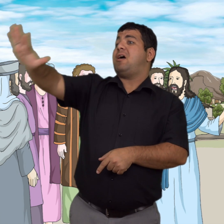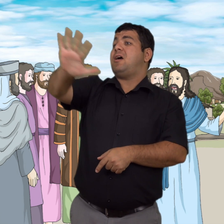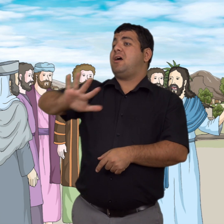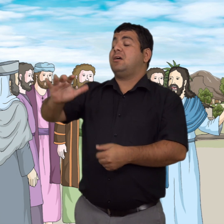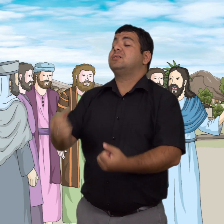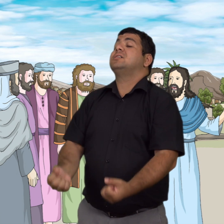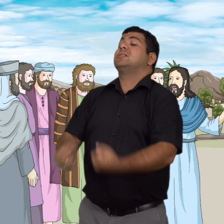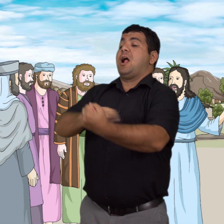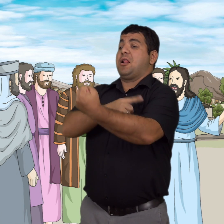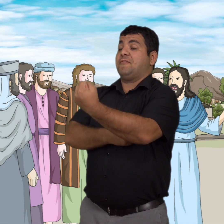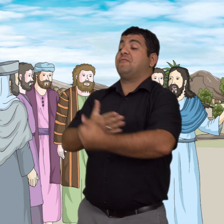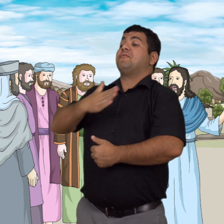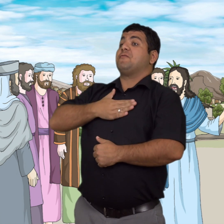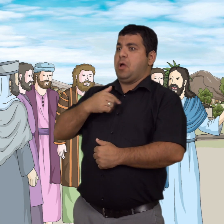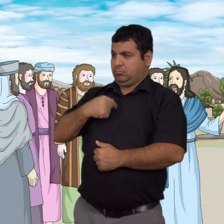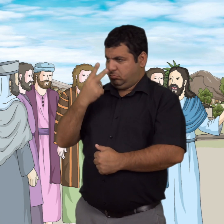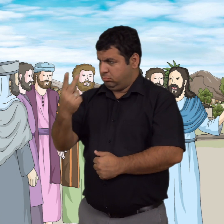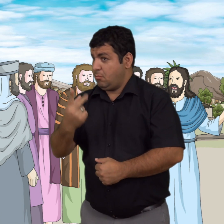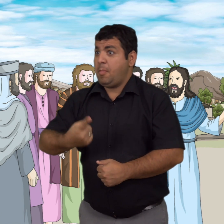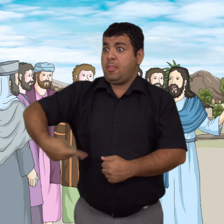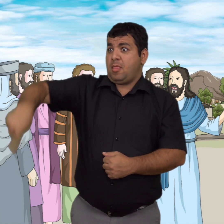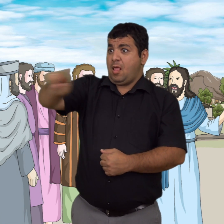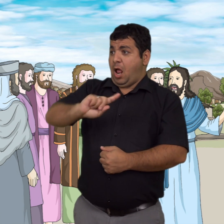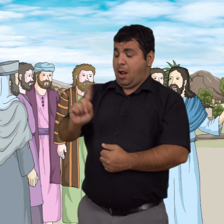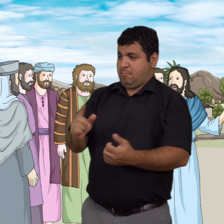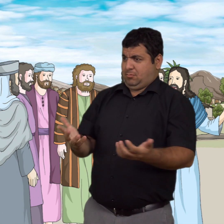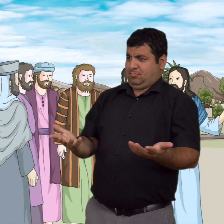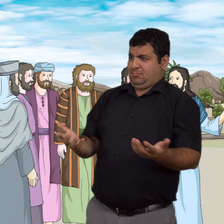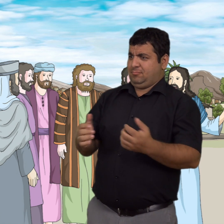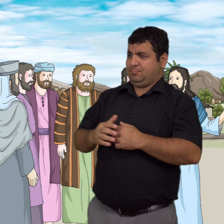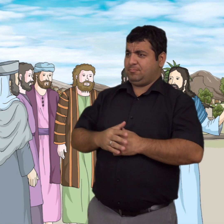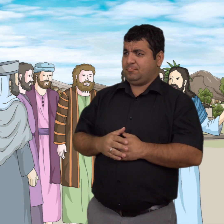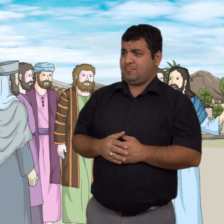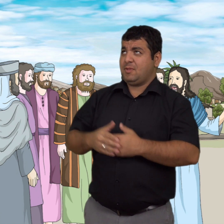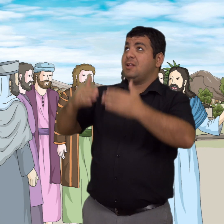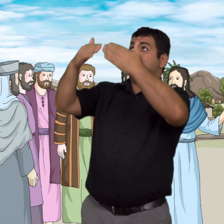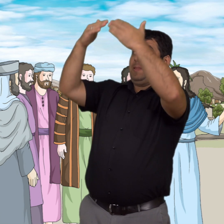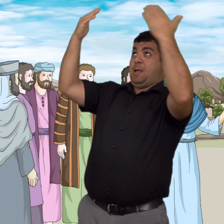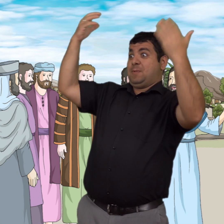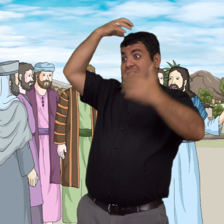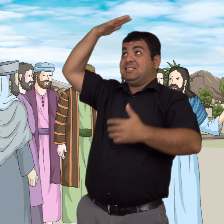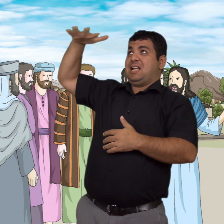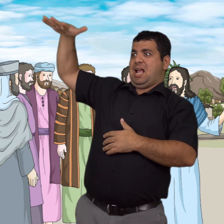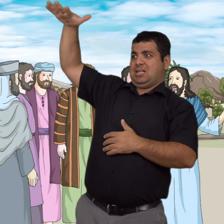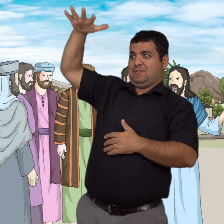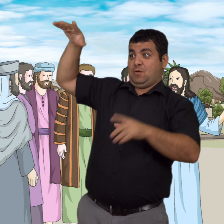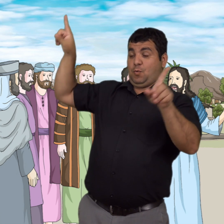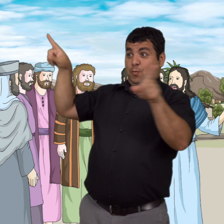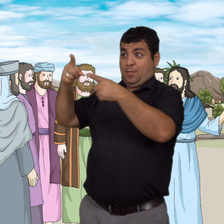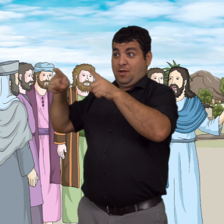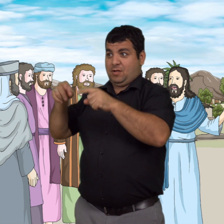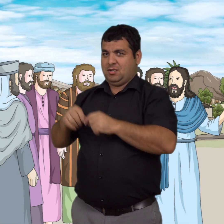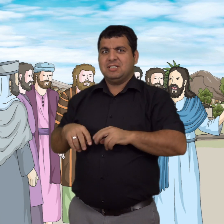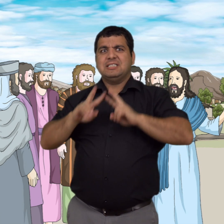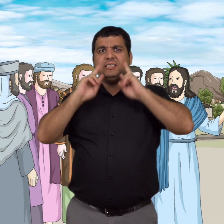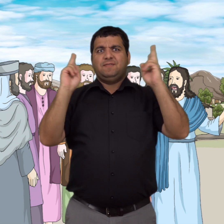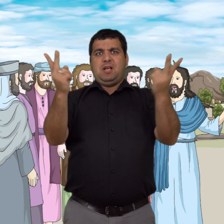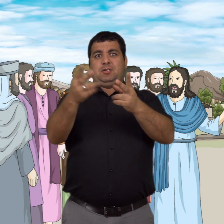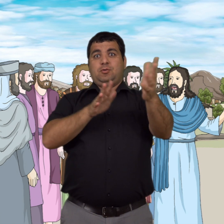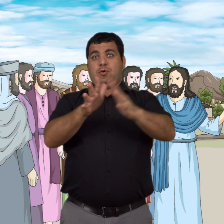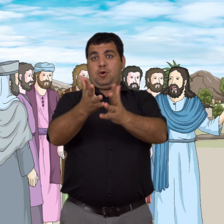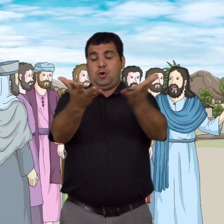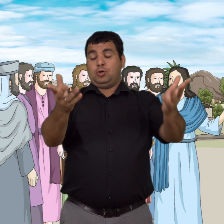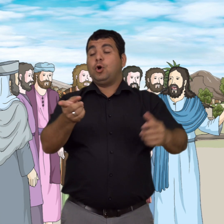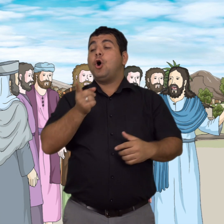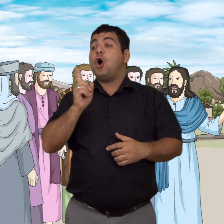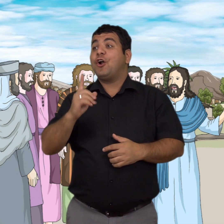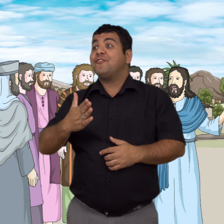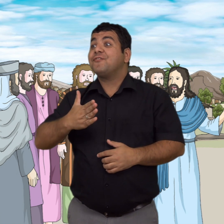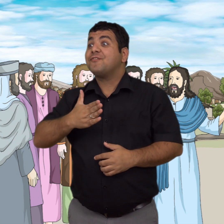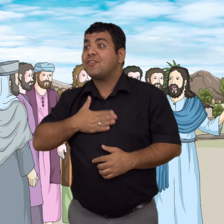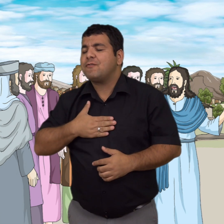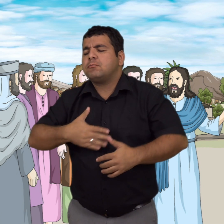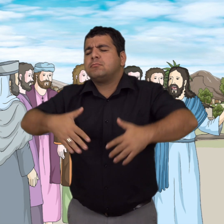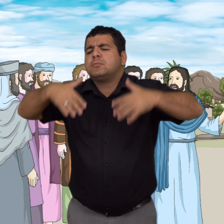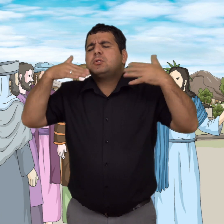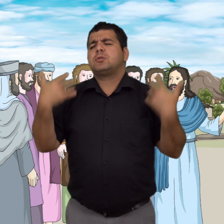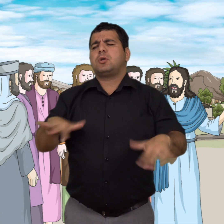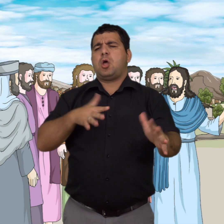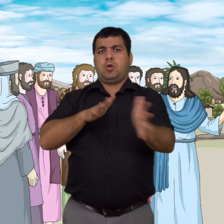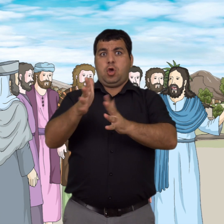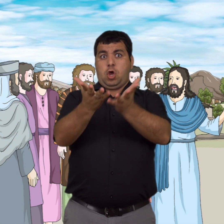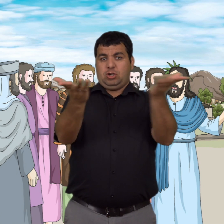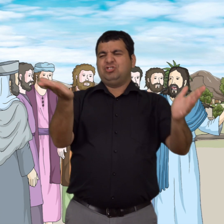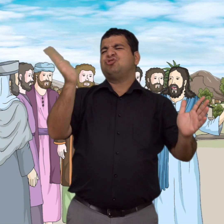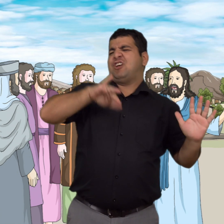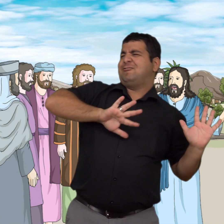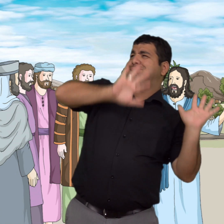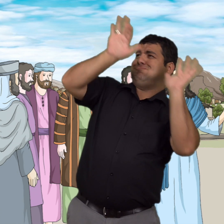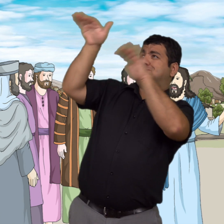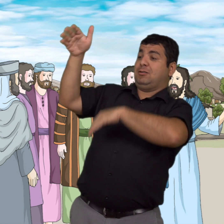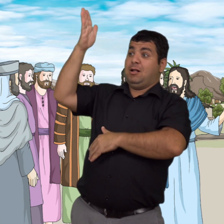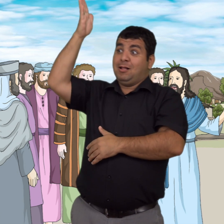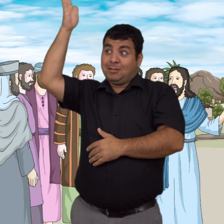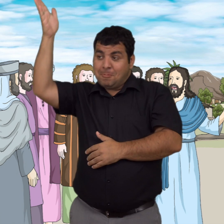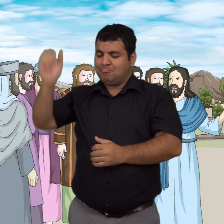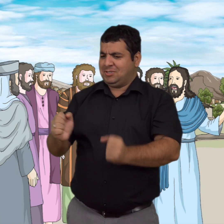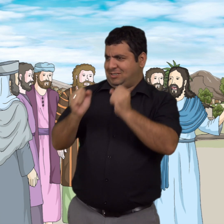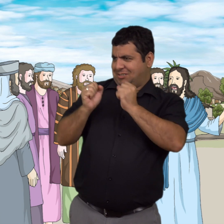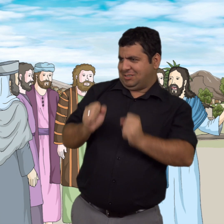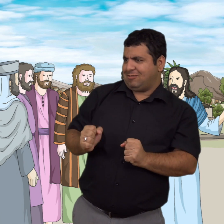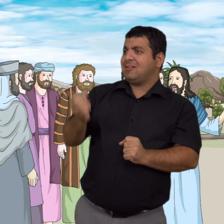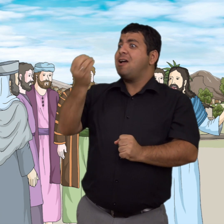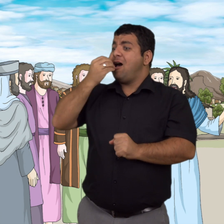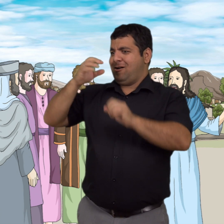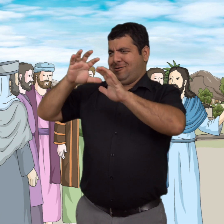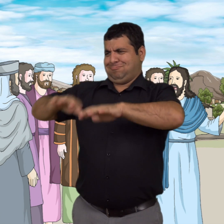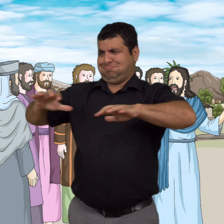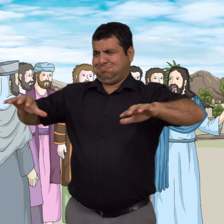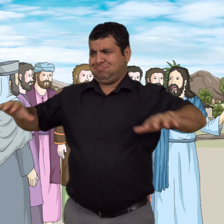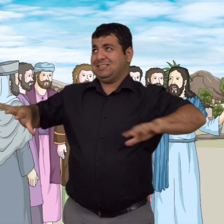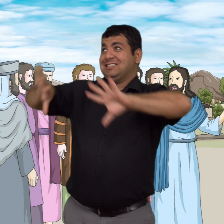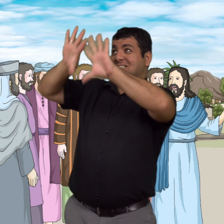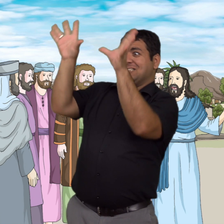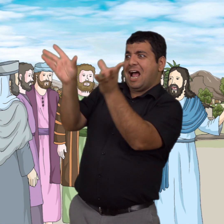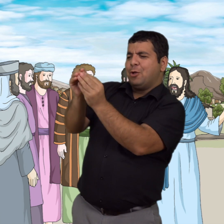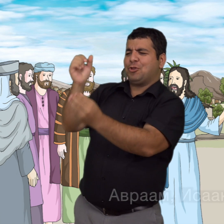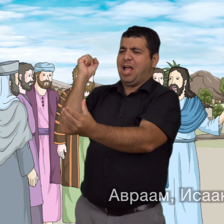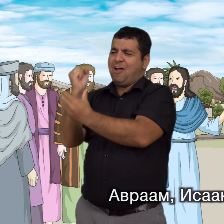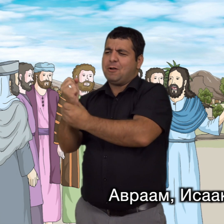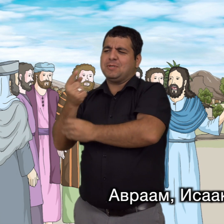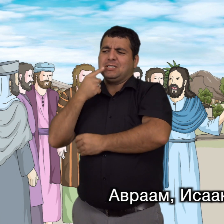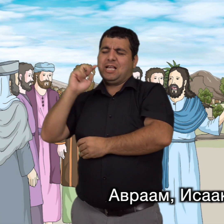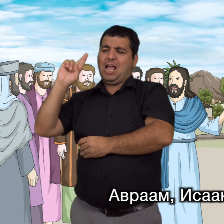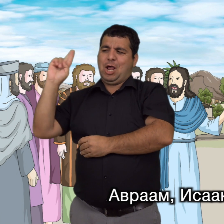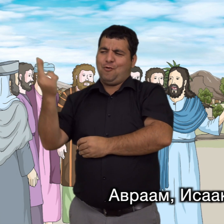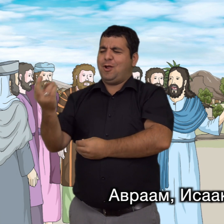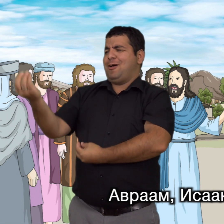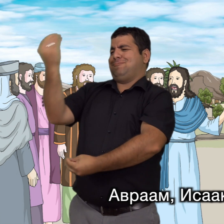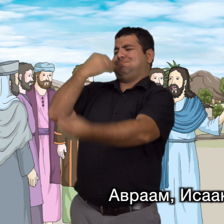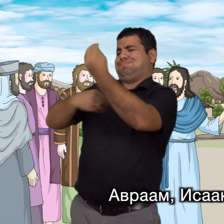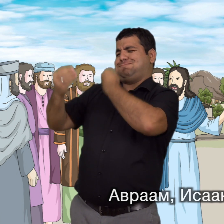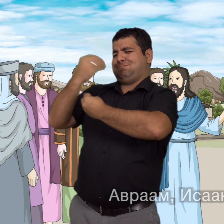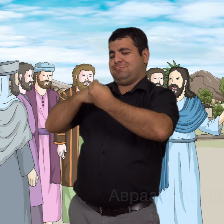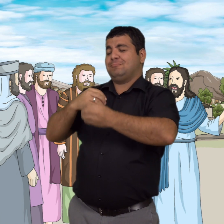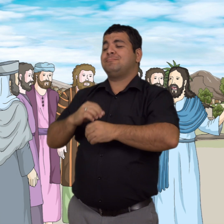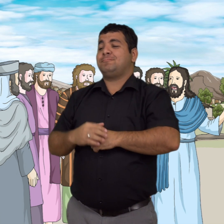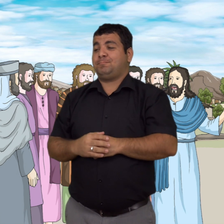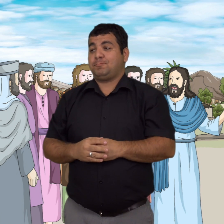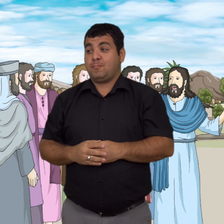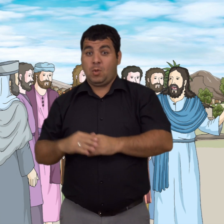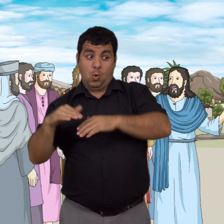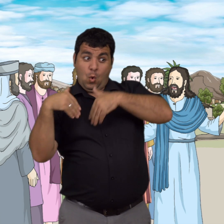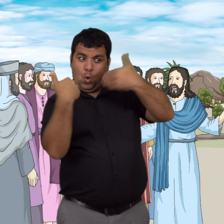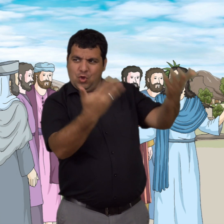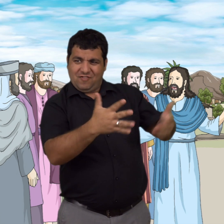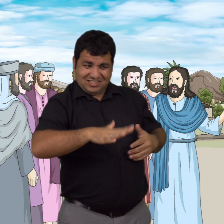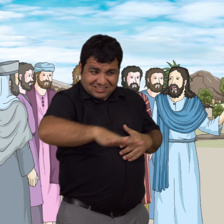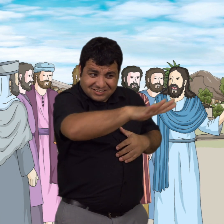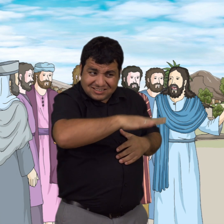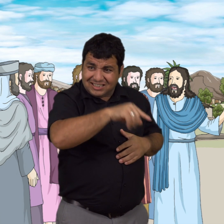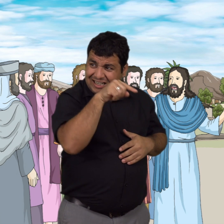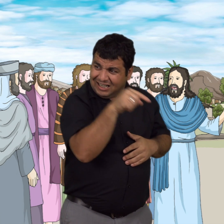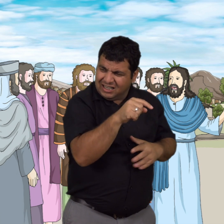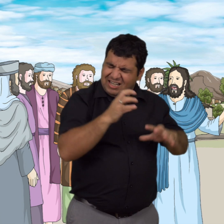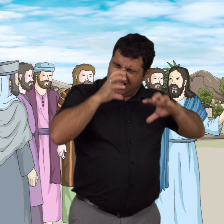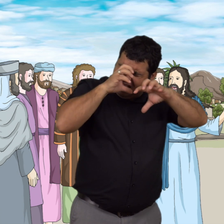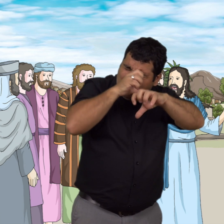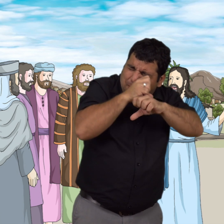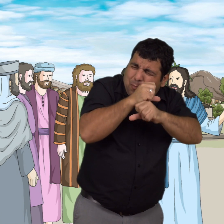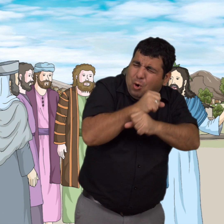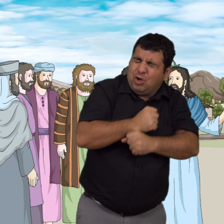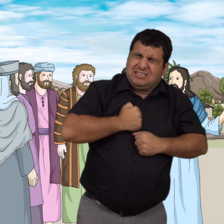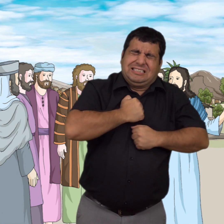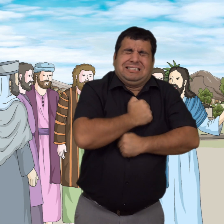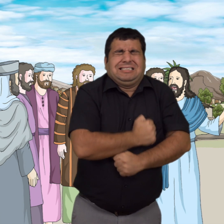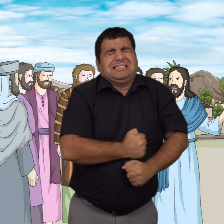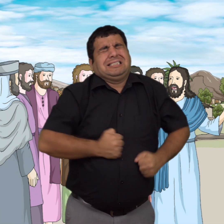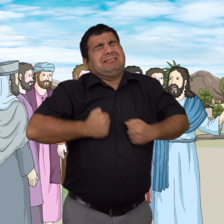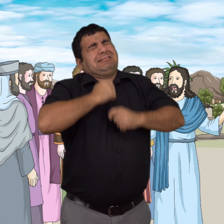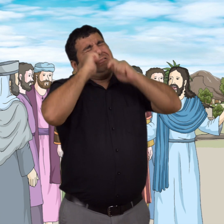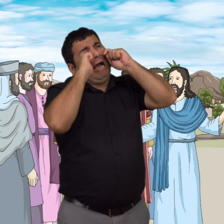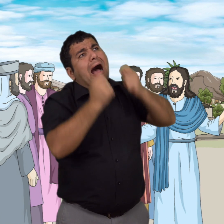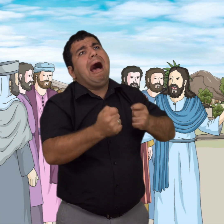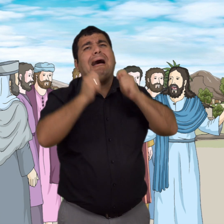I say to you that many will come from the east and the west to share the banquet with Abraham, Isaac, and Jacob in the kingdom of heaven.